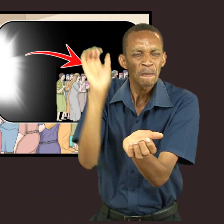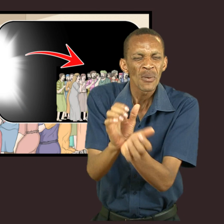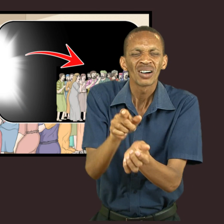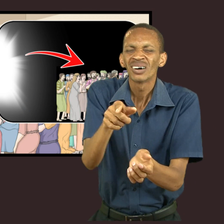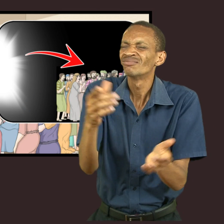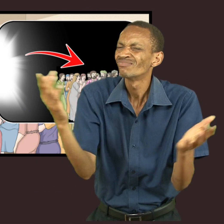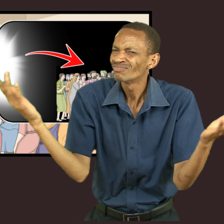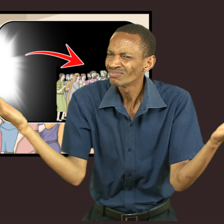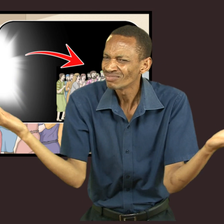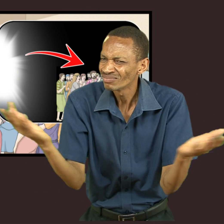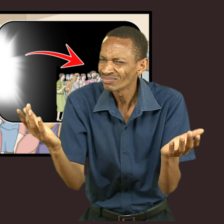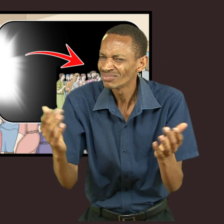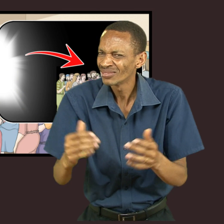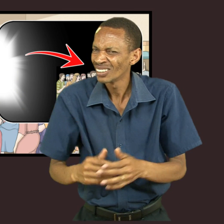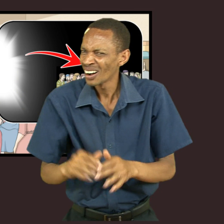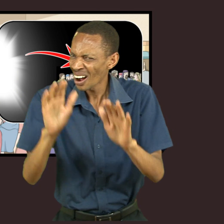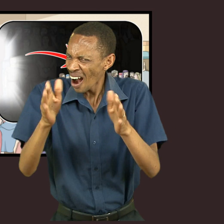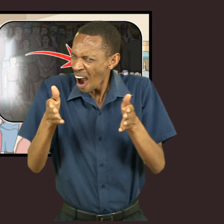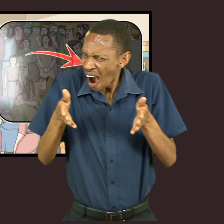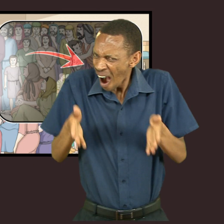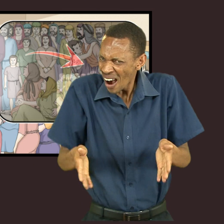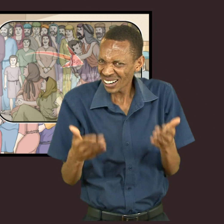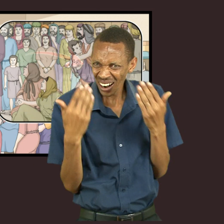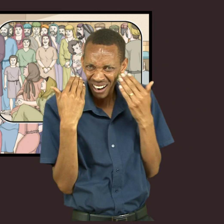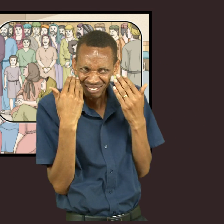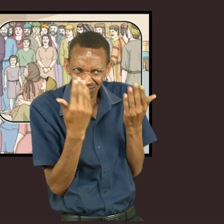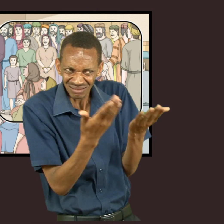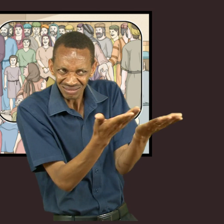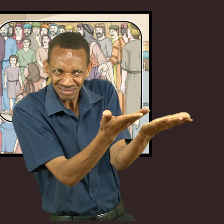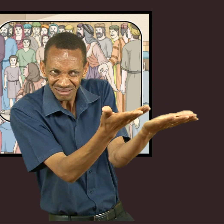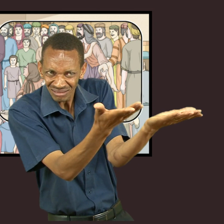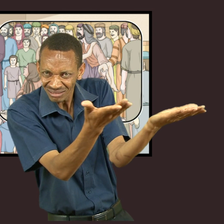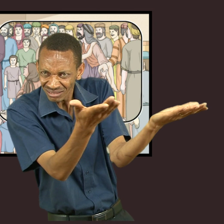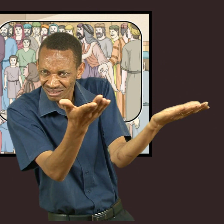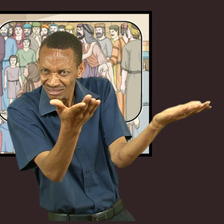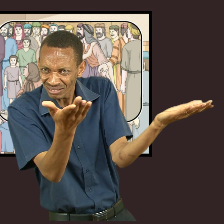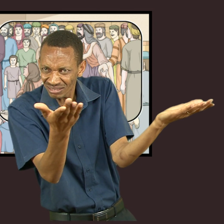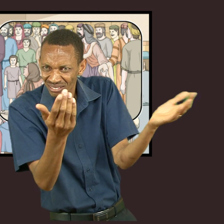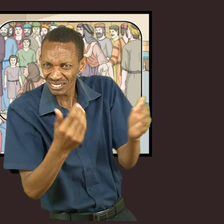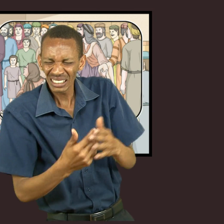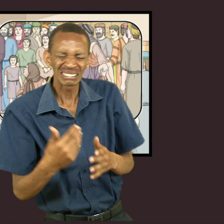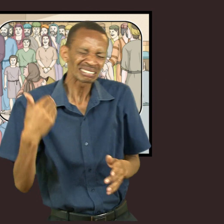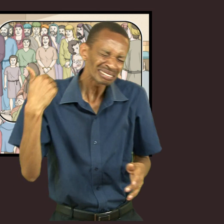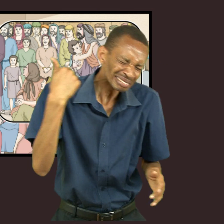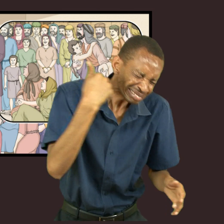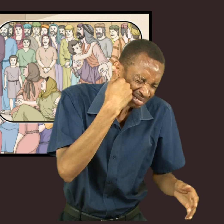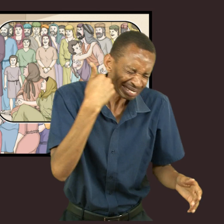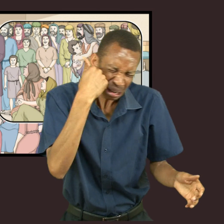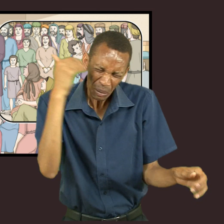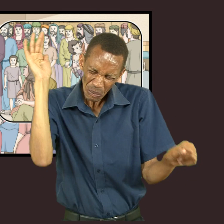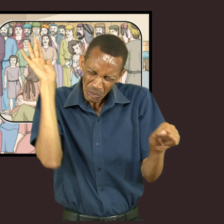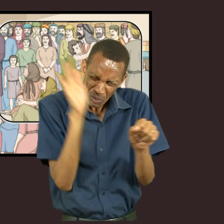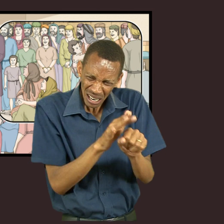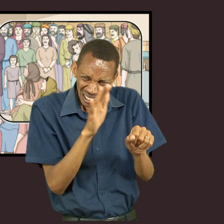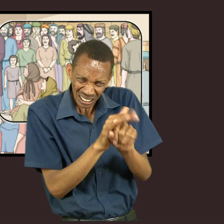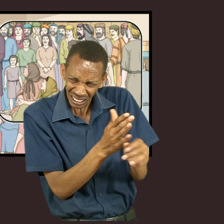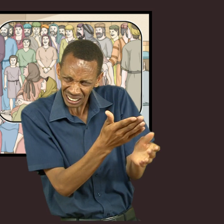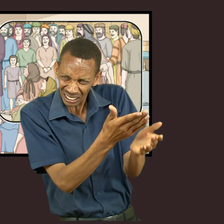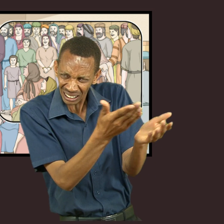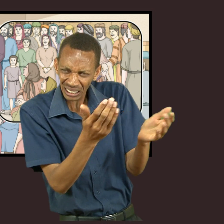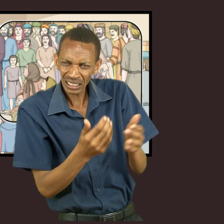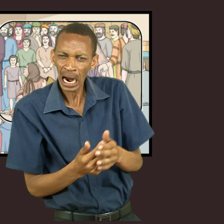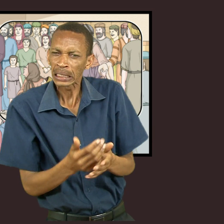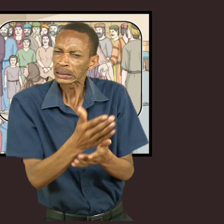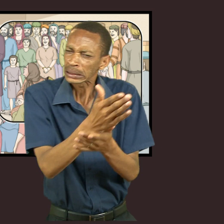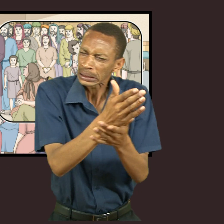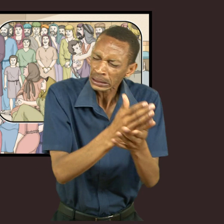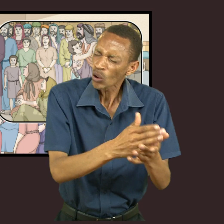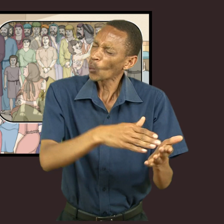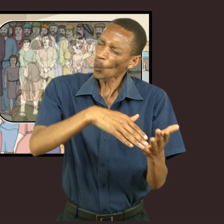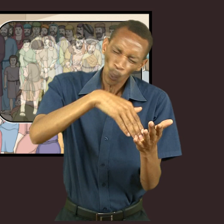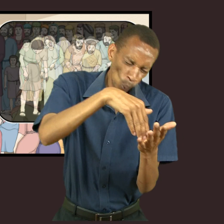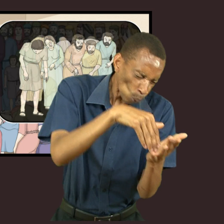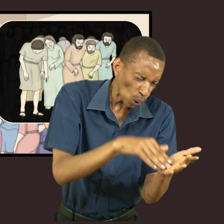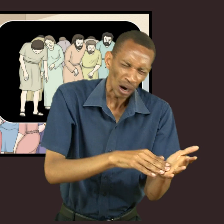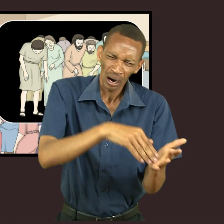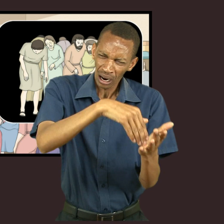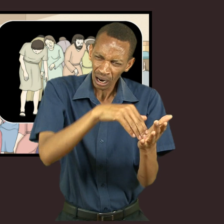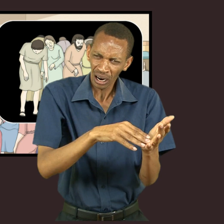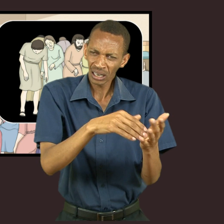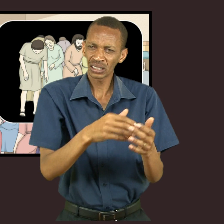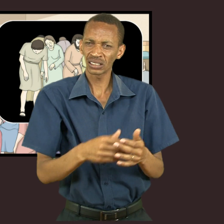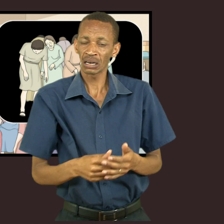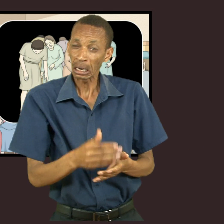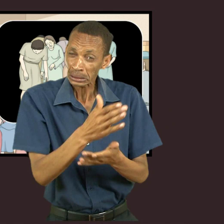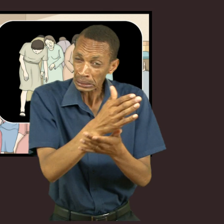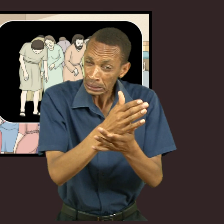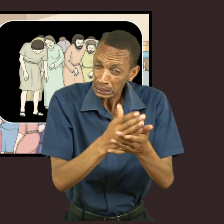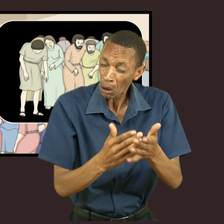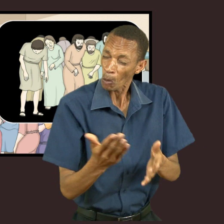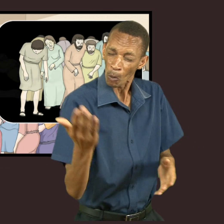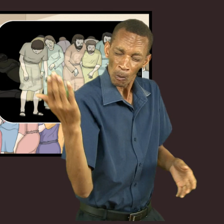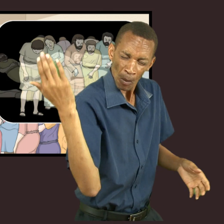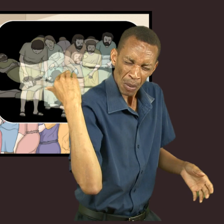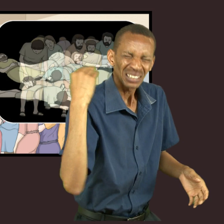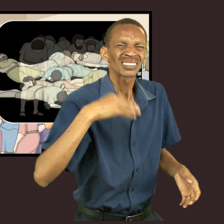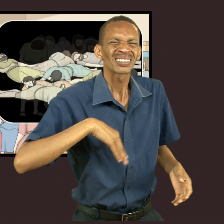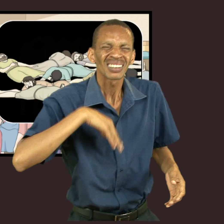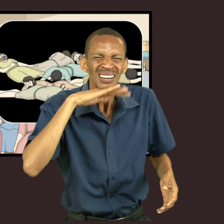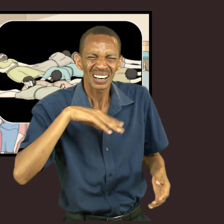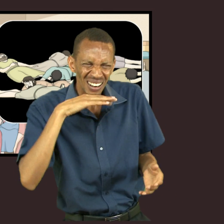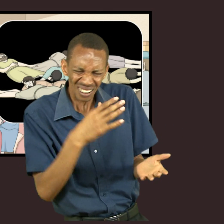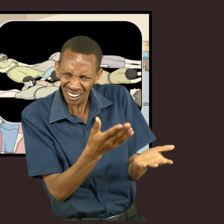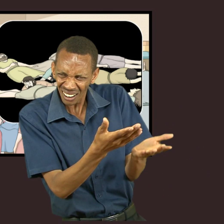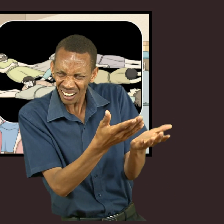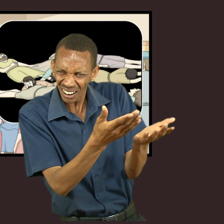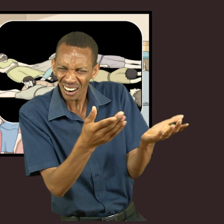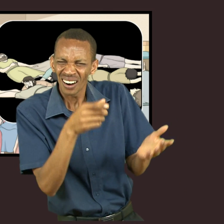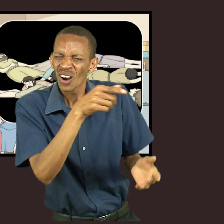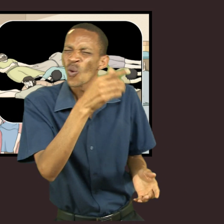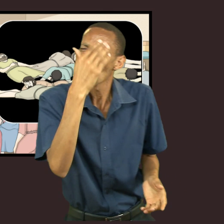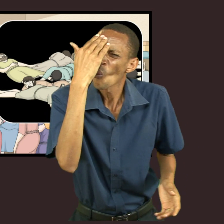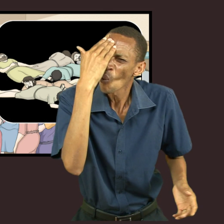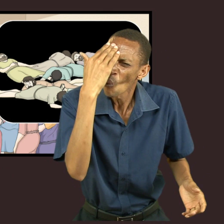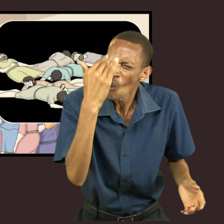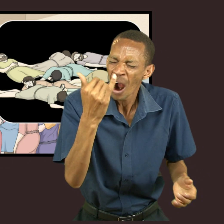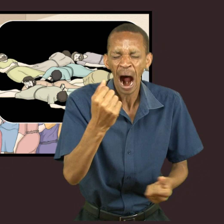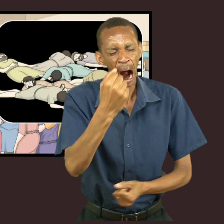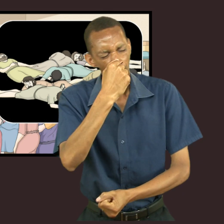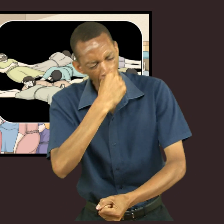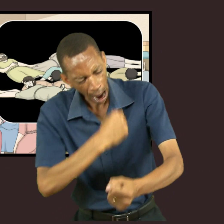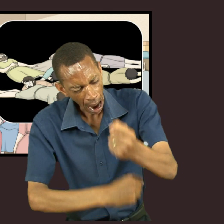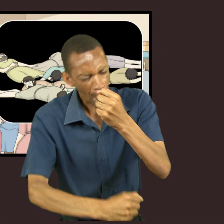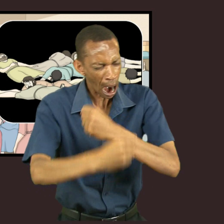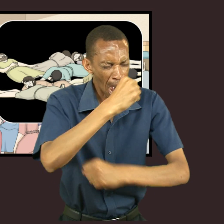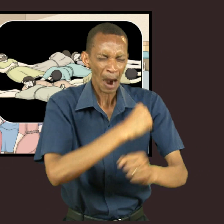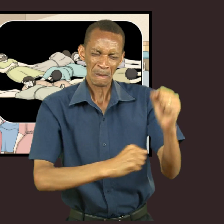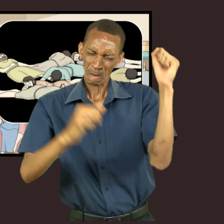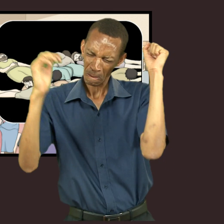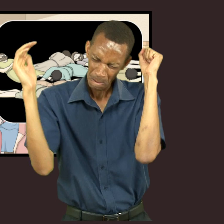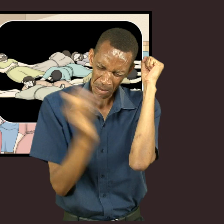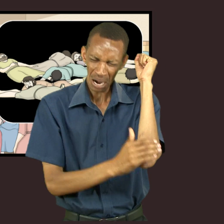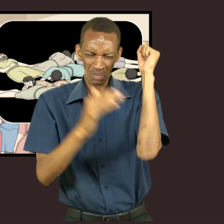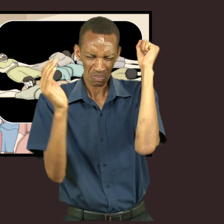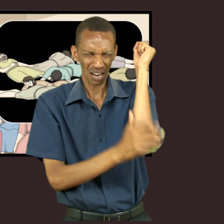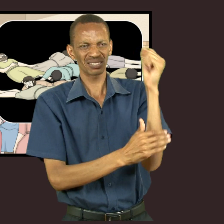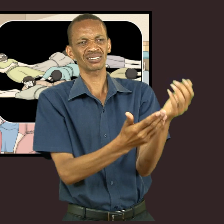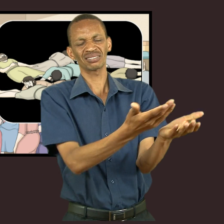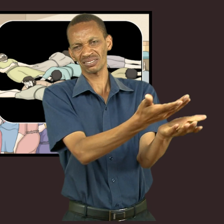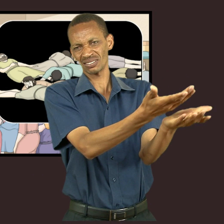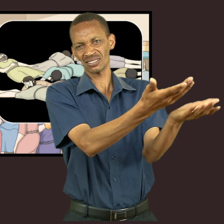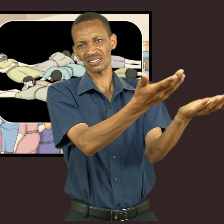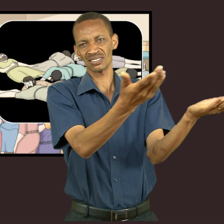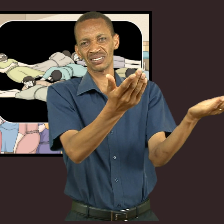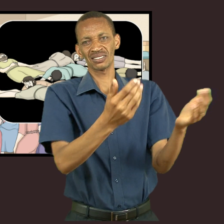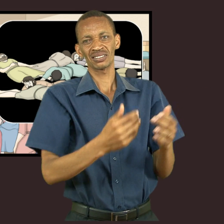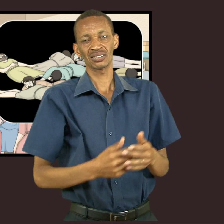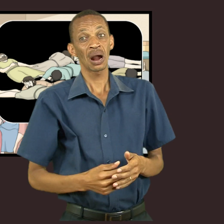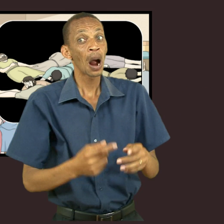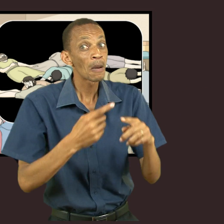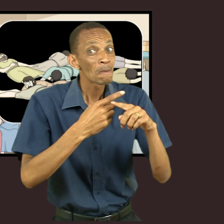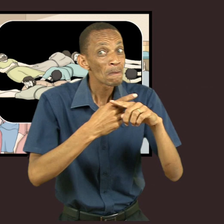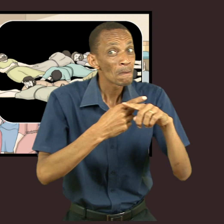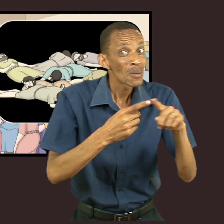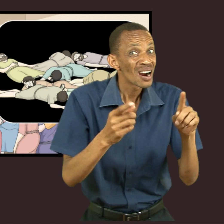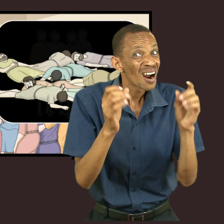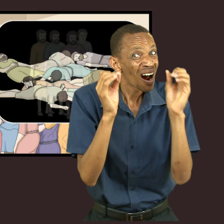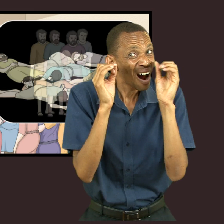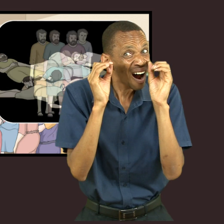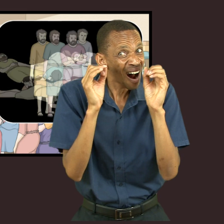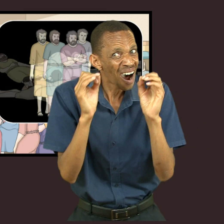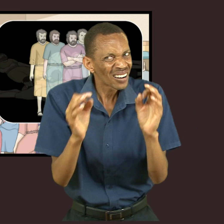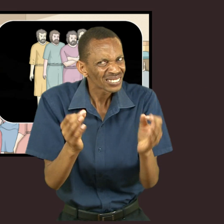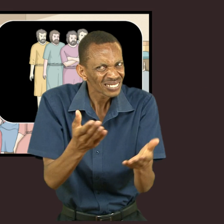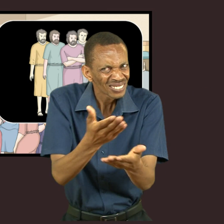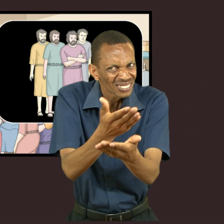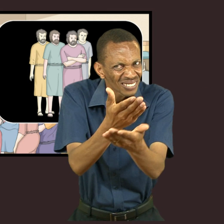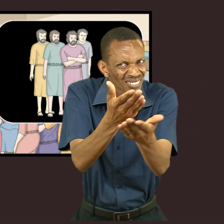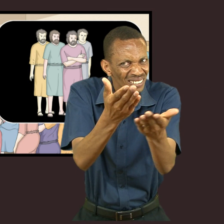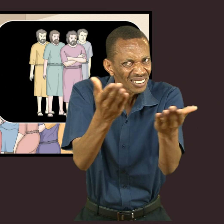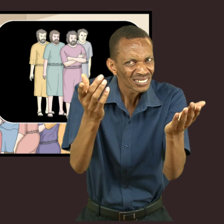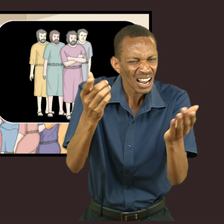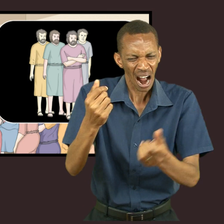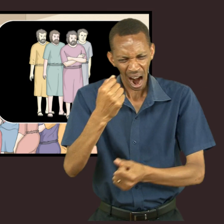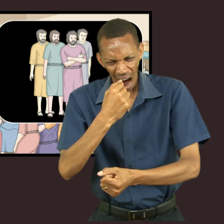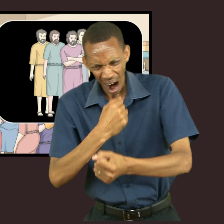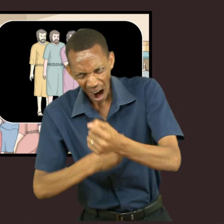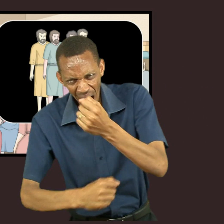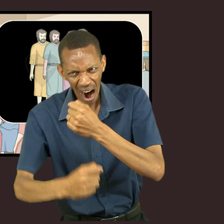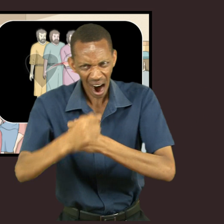That is why many among you are weak and sick, and a number of you have fallen asleep.